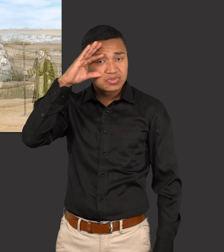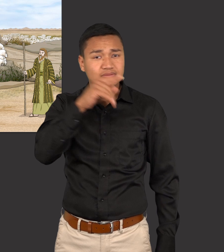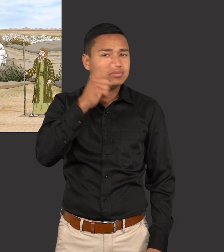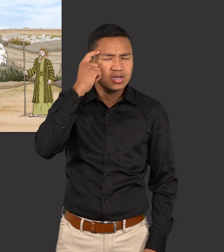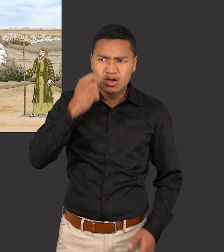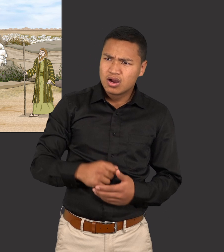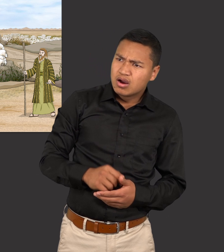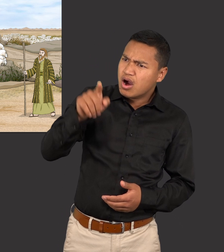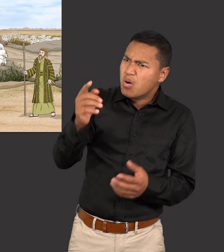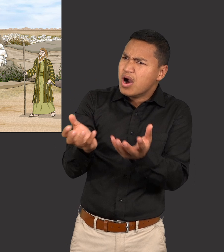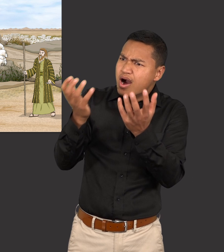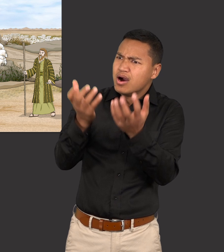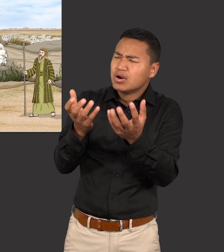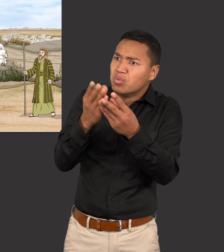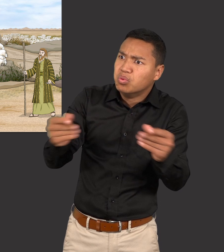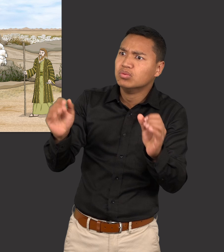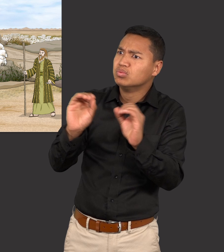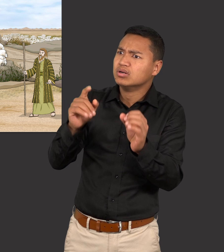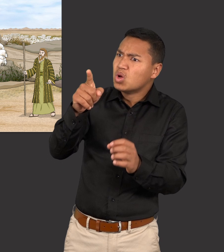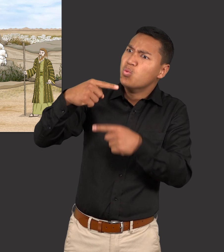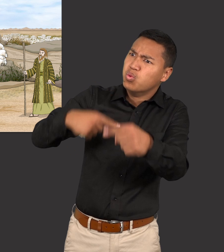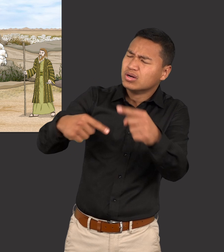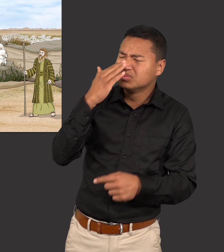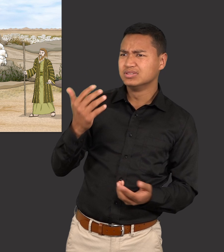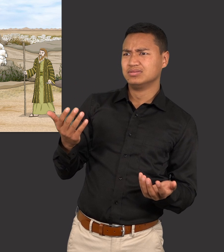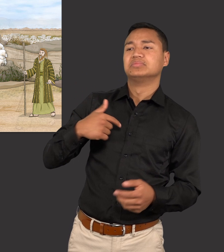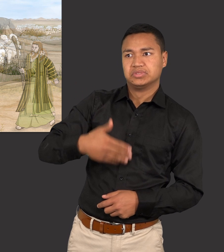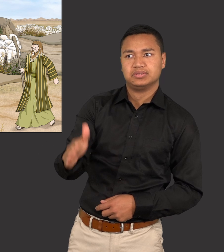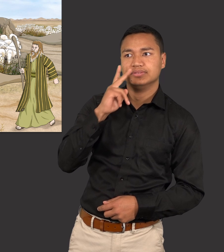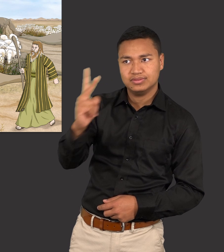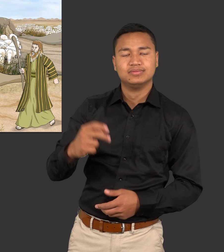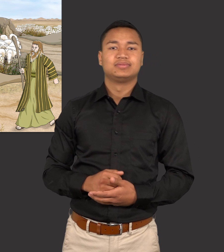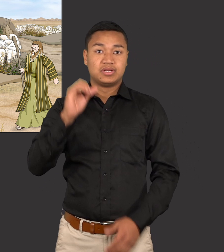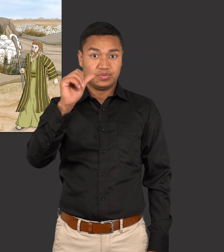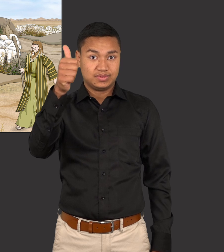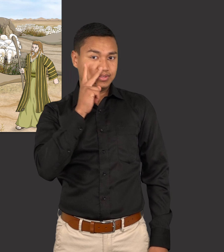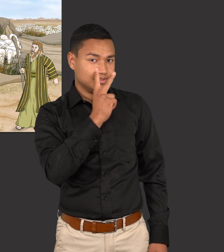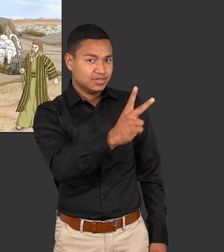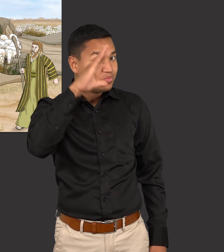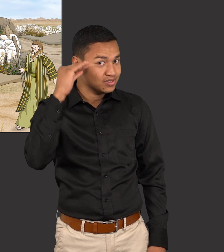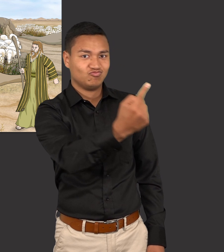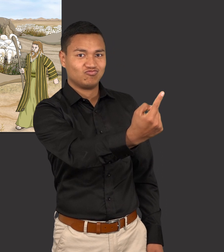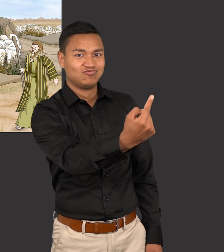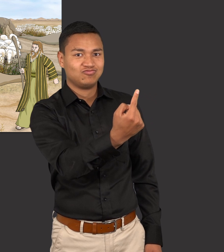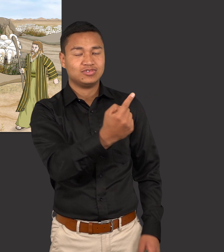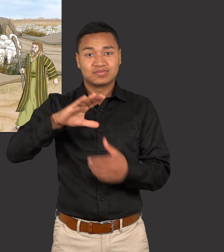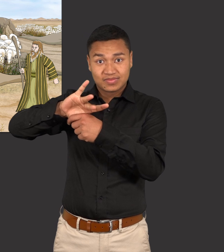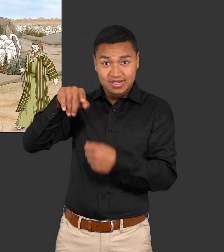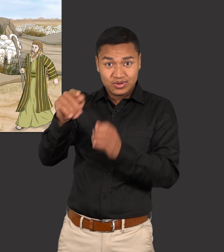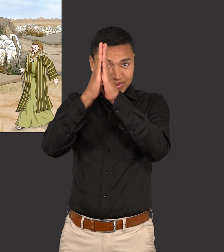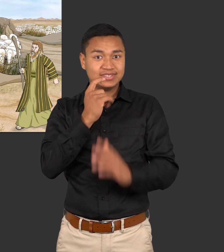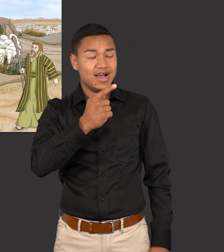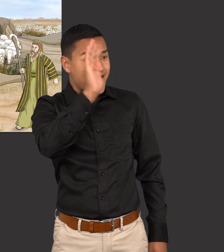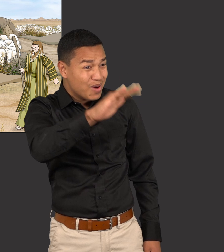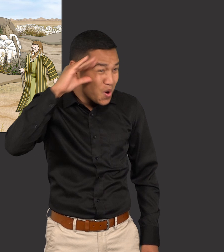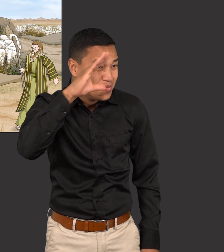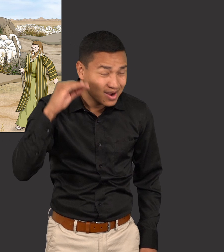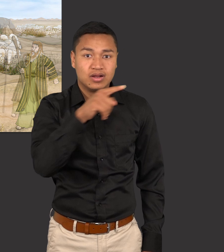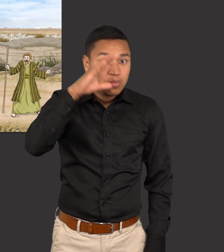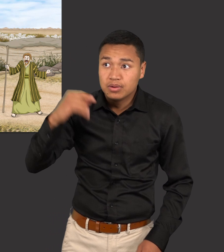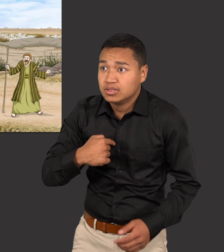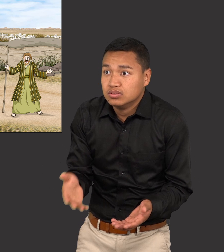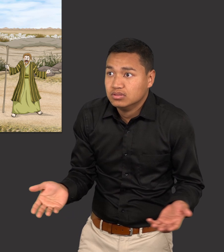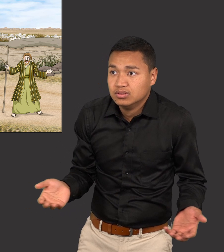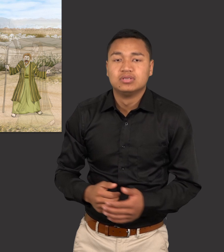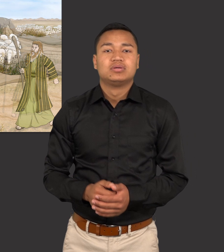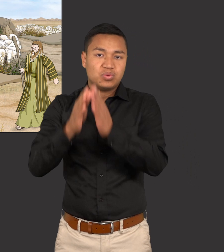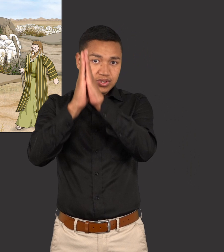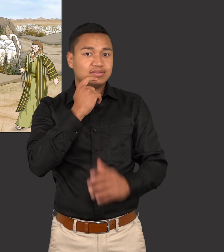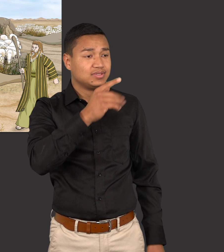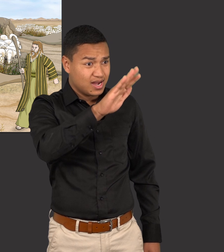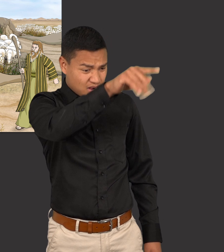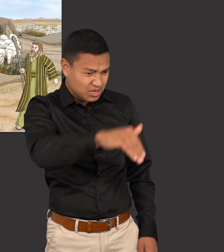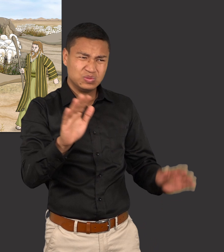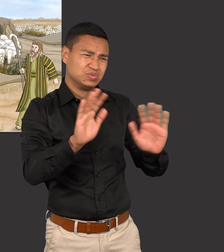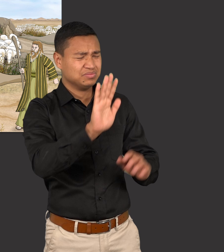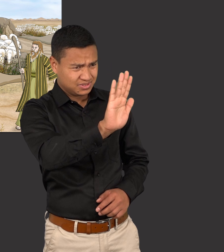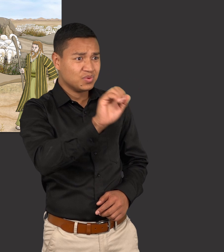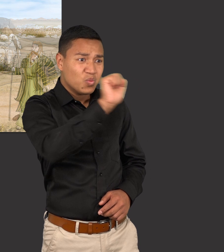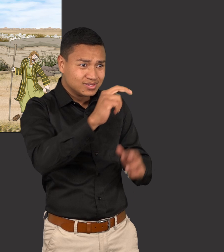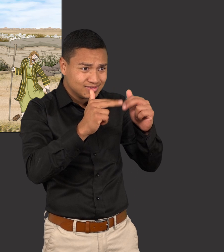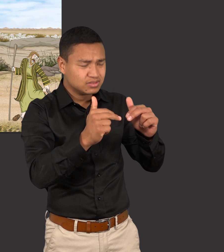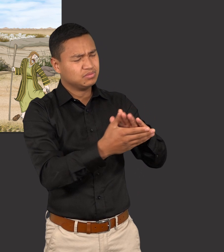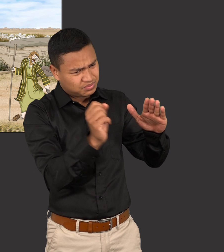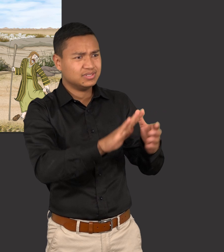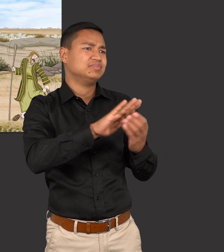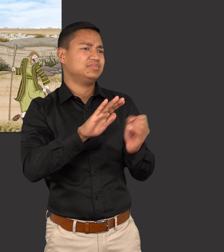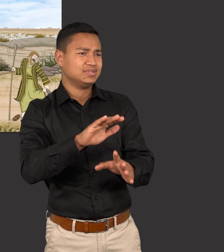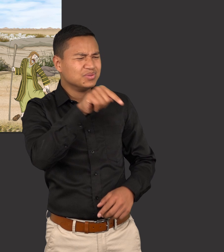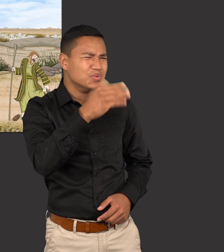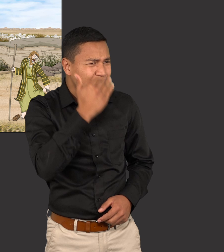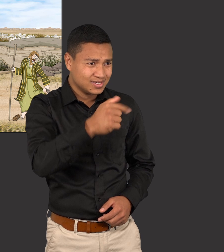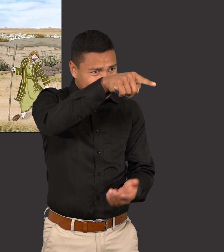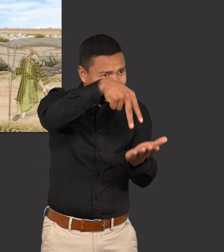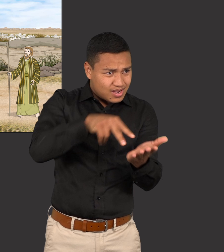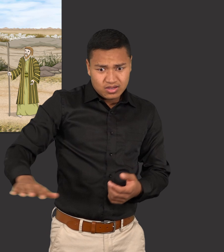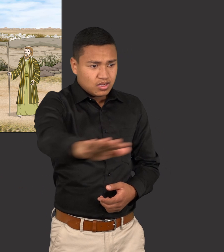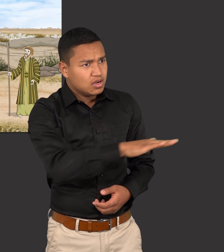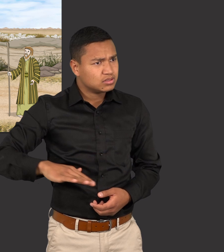Why is the bush not burning up?” When the LORD saw that he had gone over to look, God called out to him from within the bush, “Moses, Moses!” “Here I am,” he answered. “Do not come any closer,” God said.